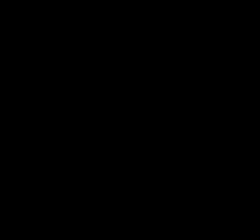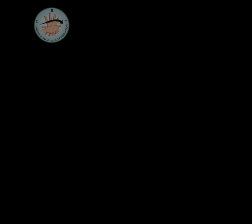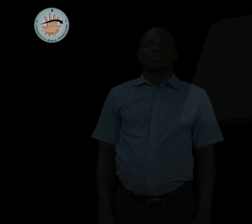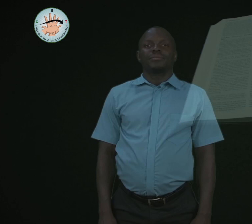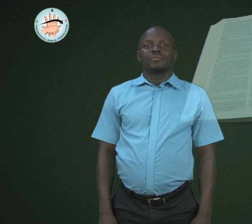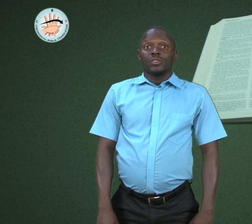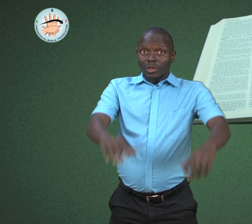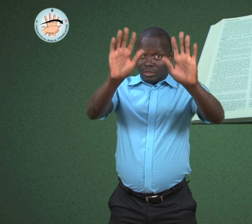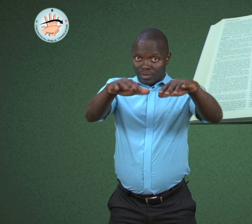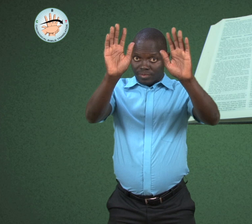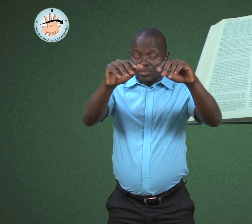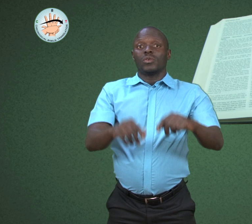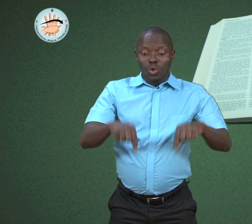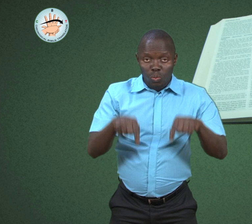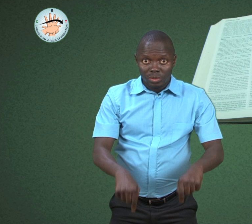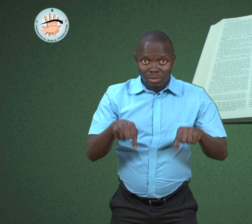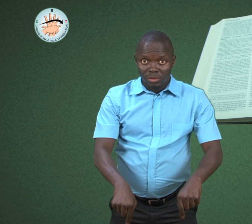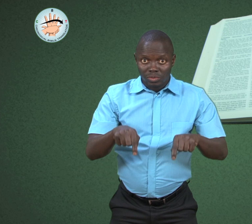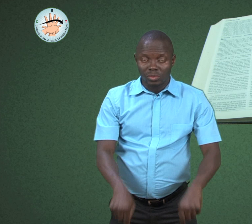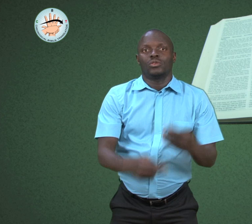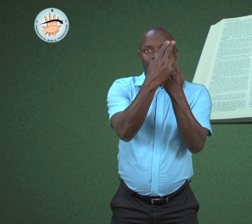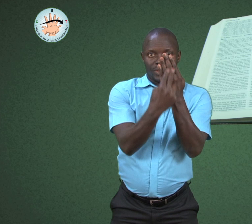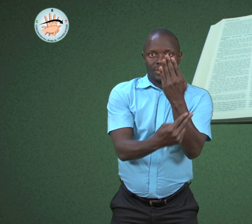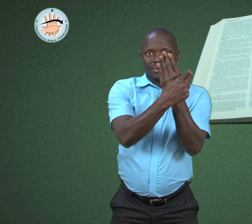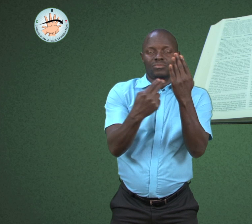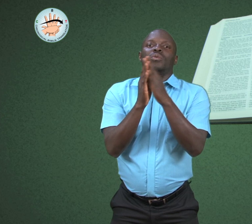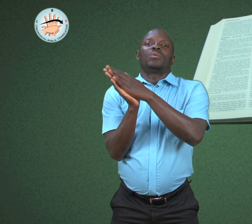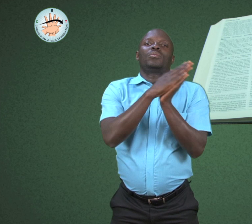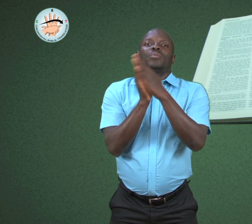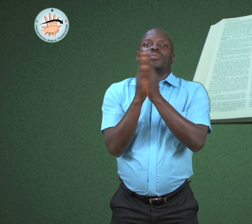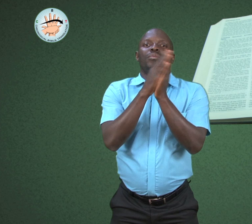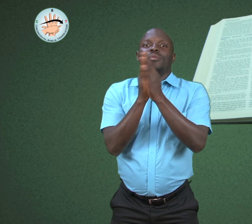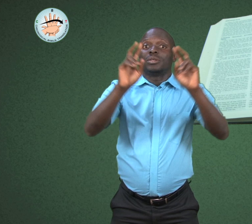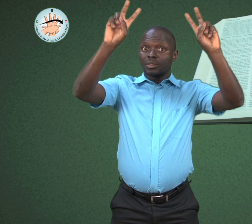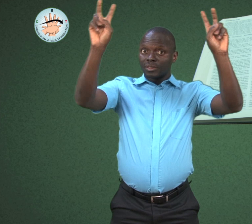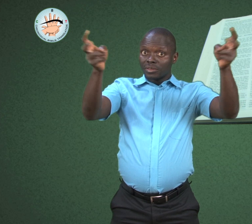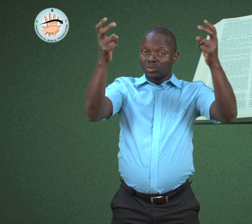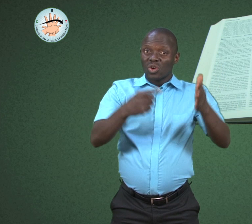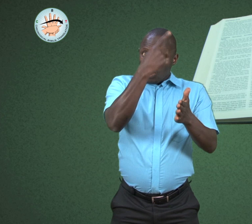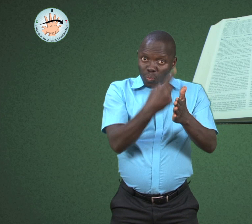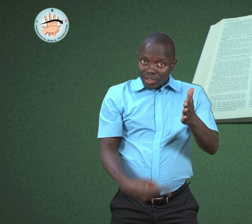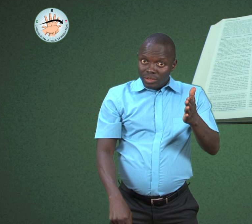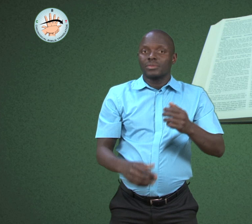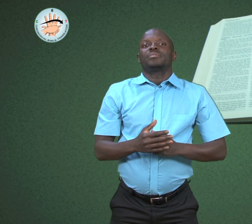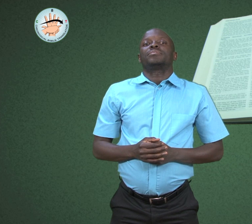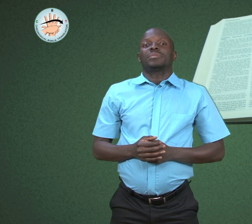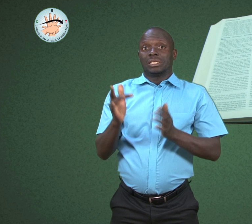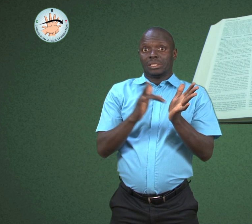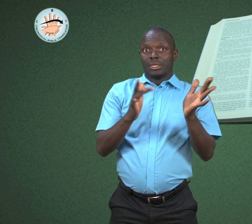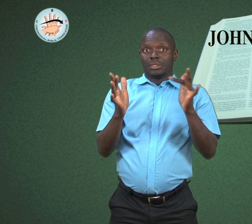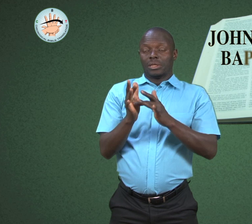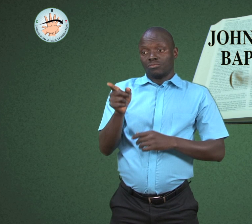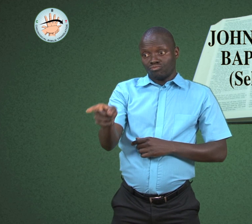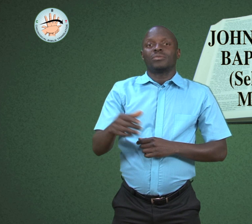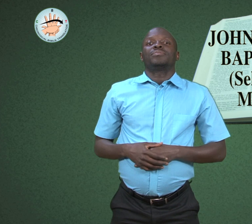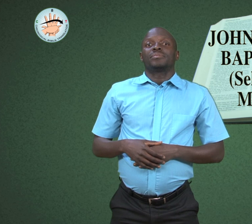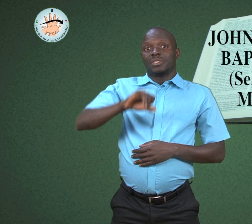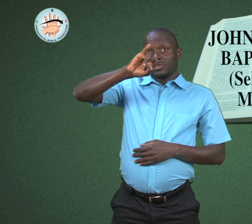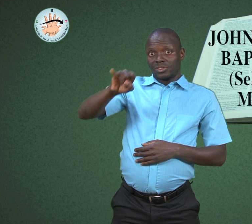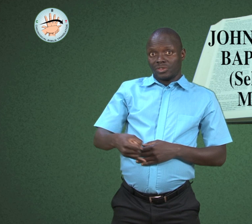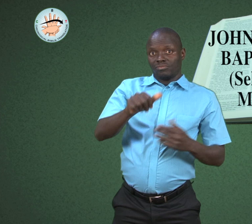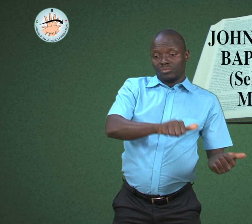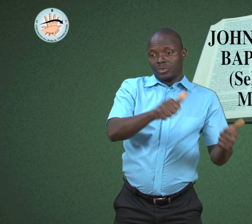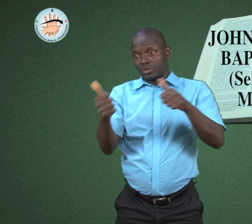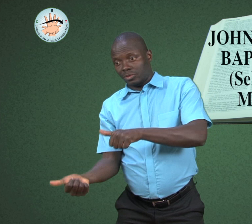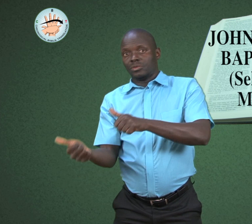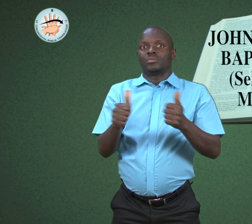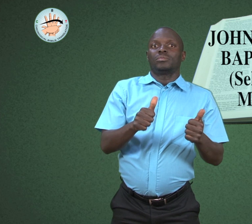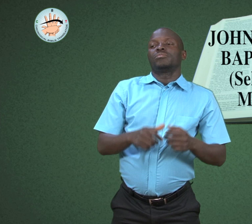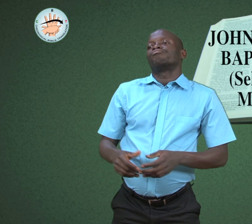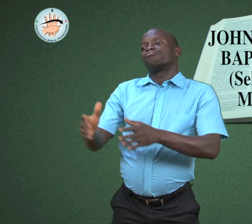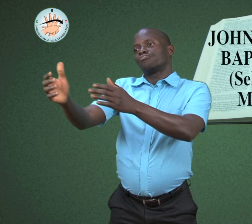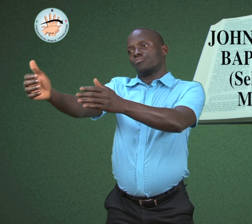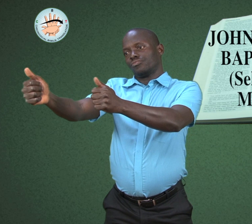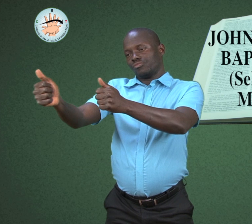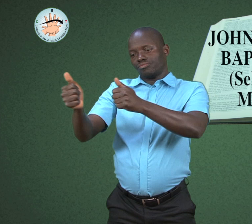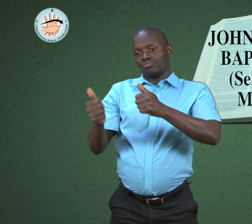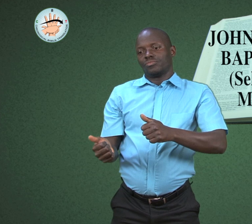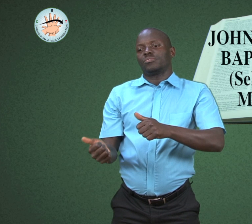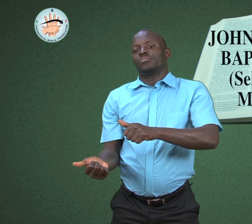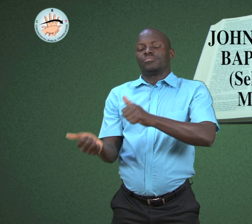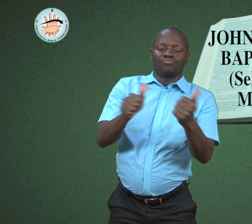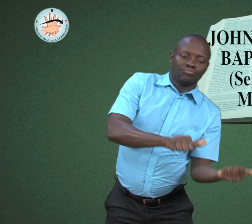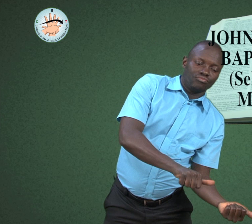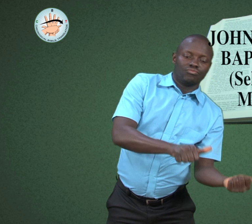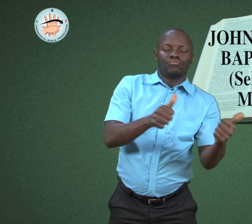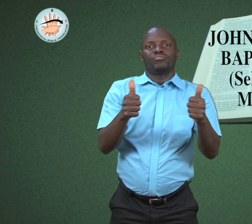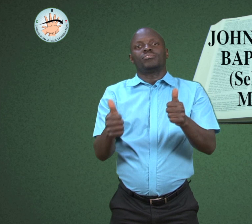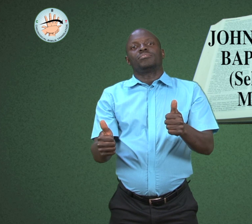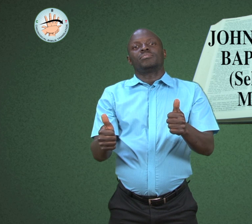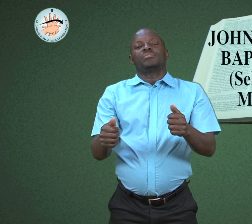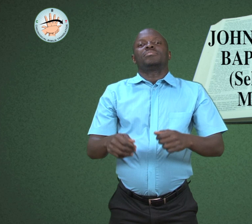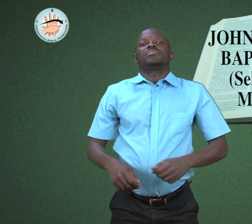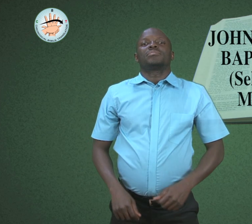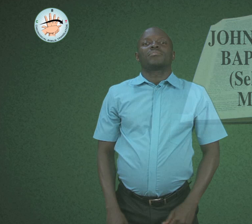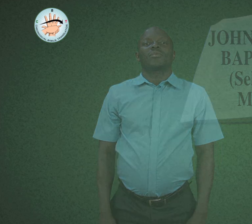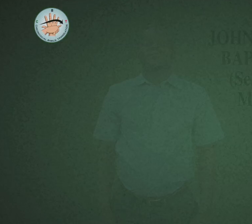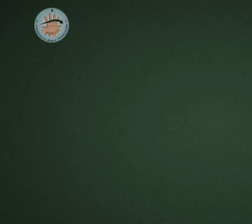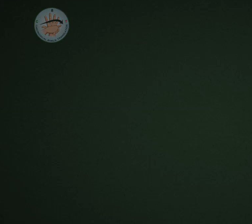John the Baptist baptizes Jesus